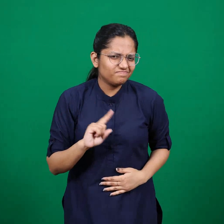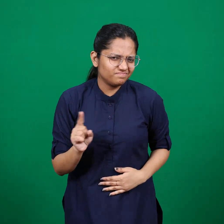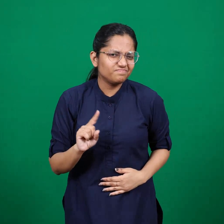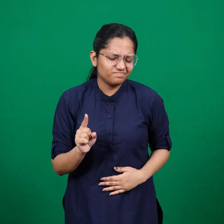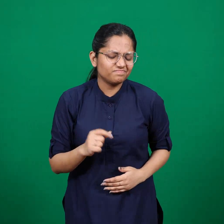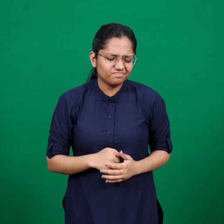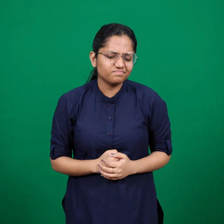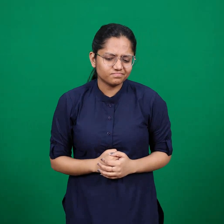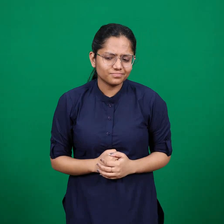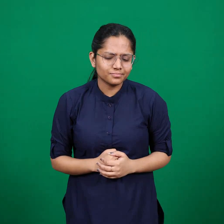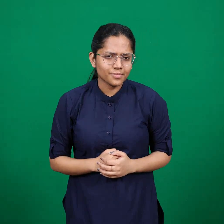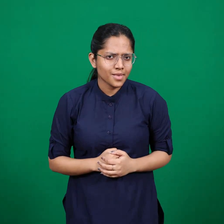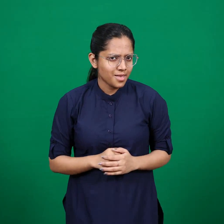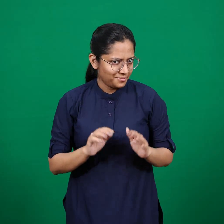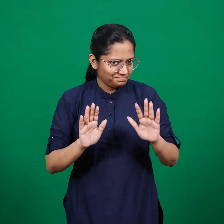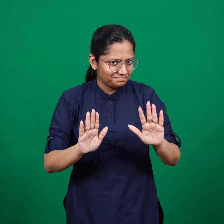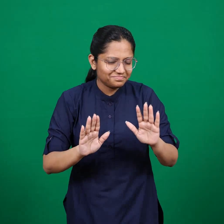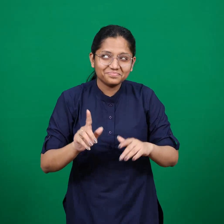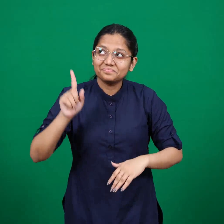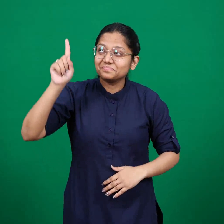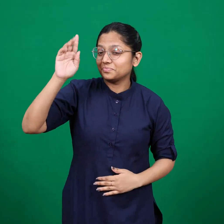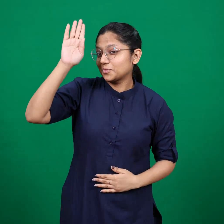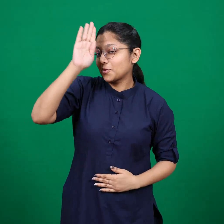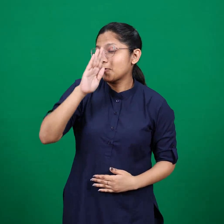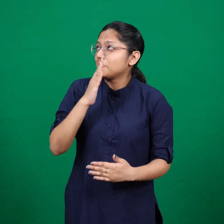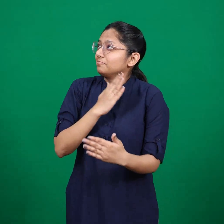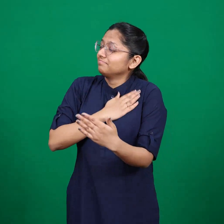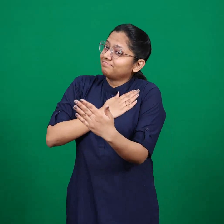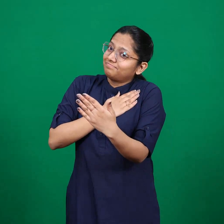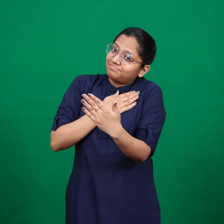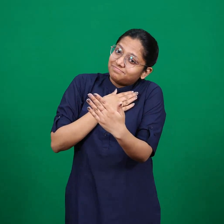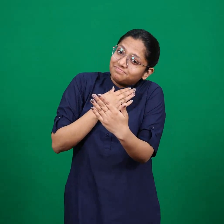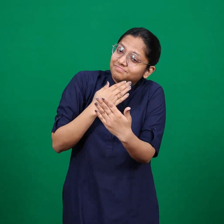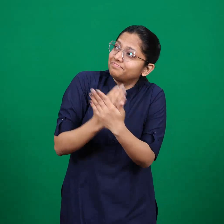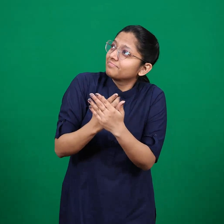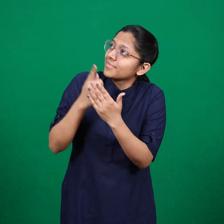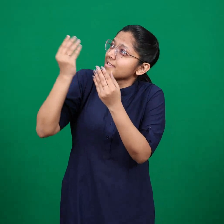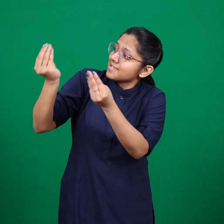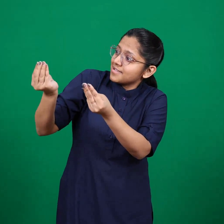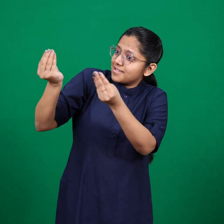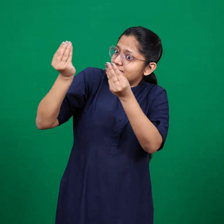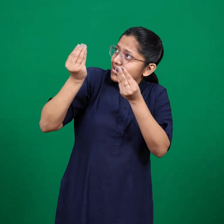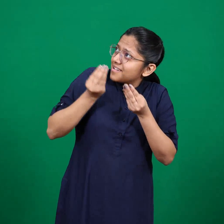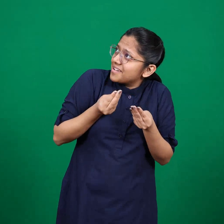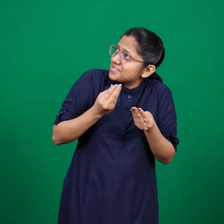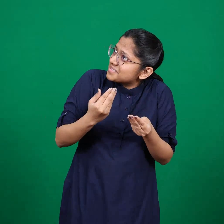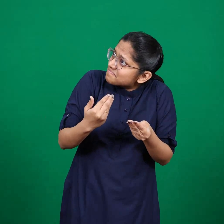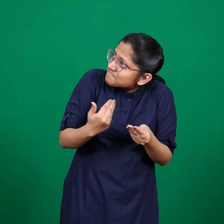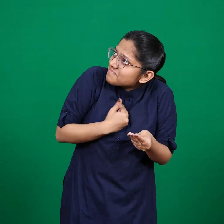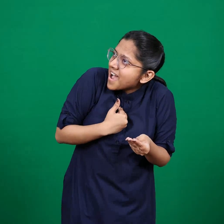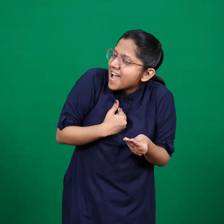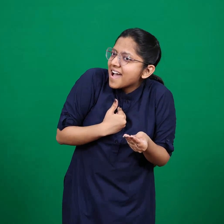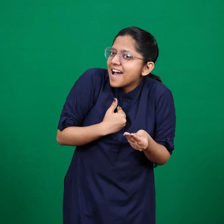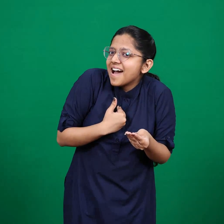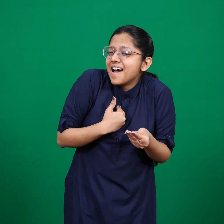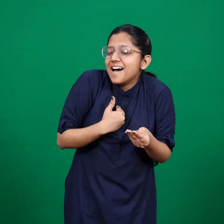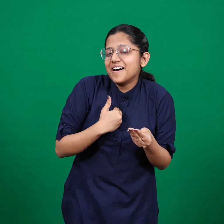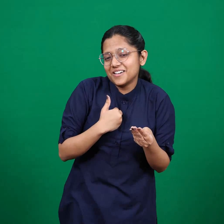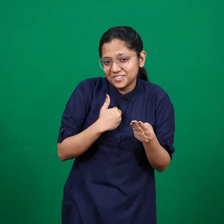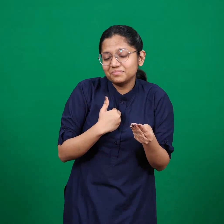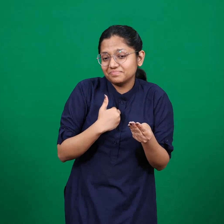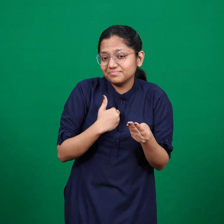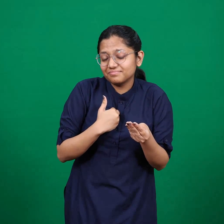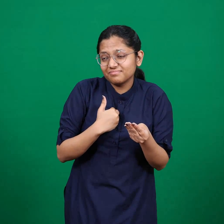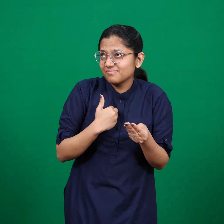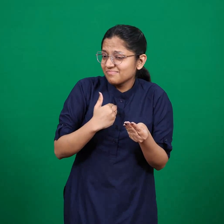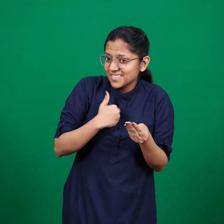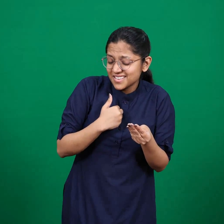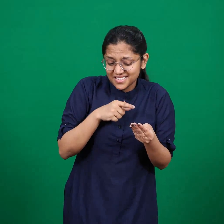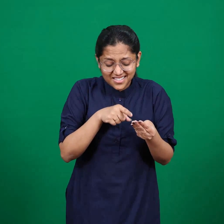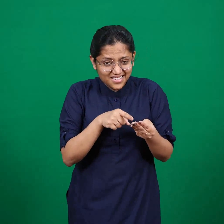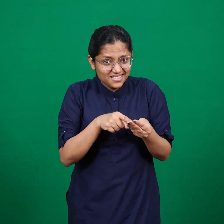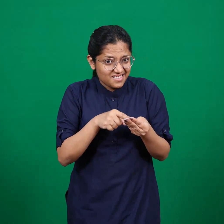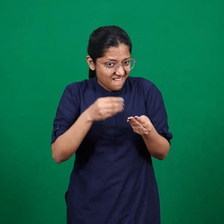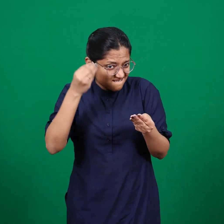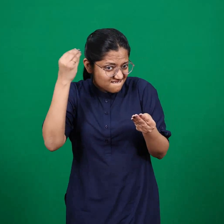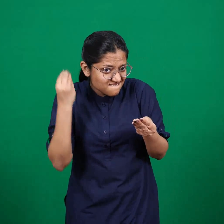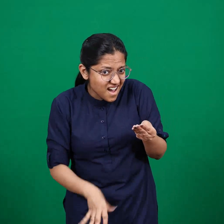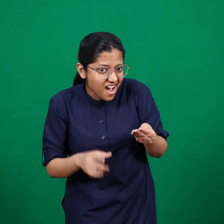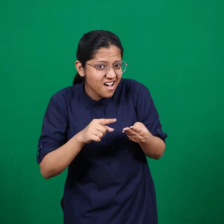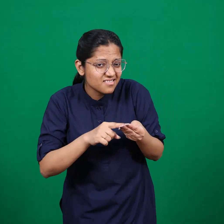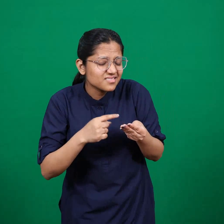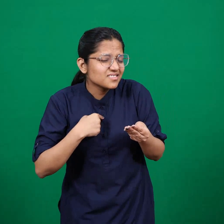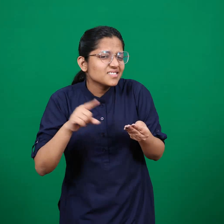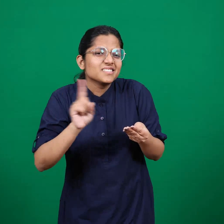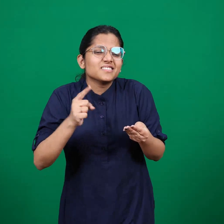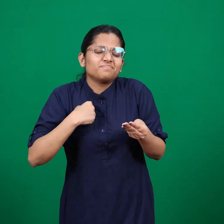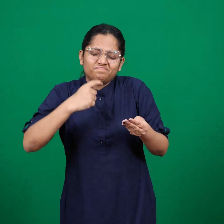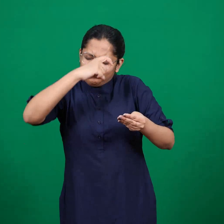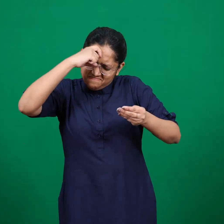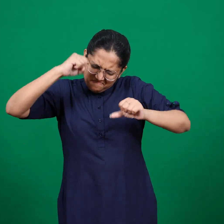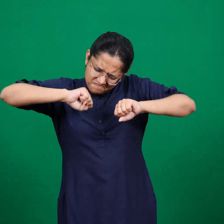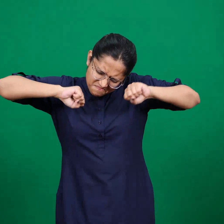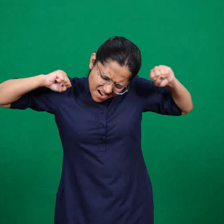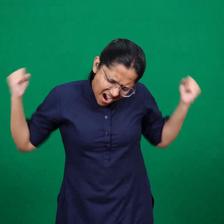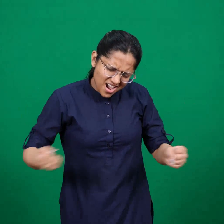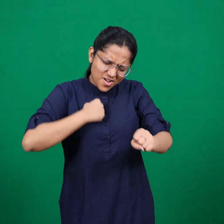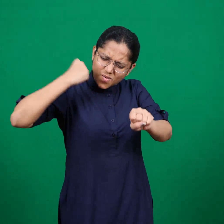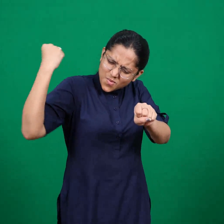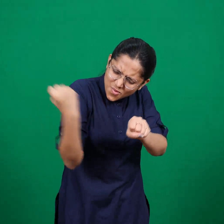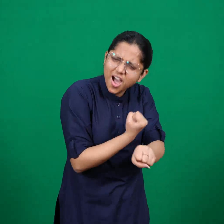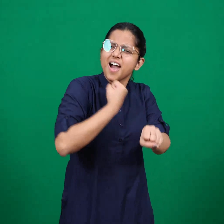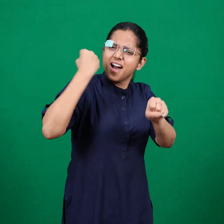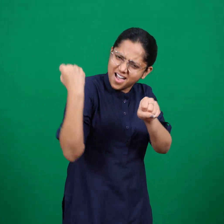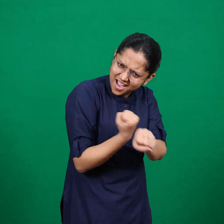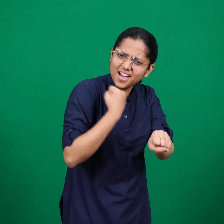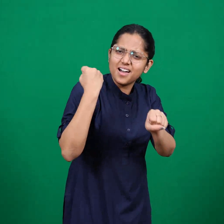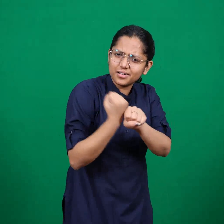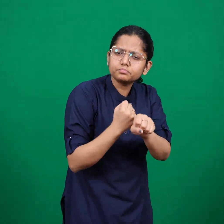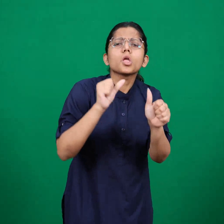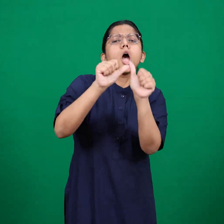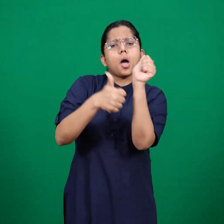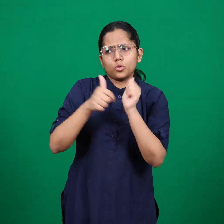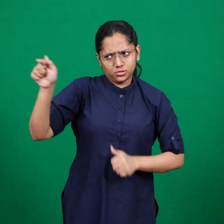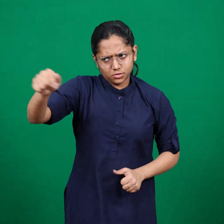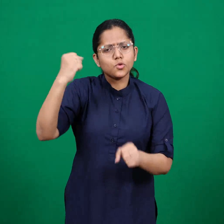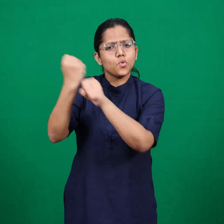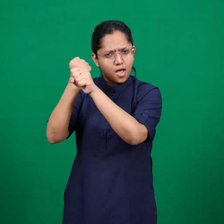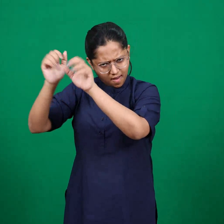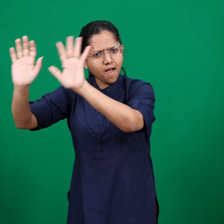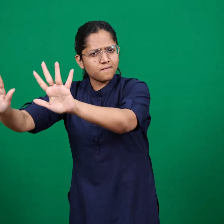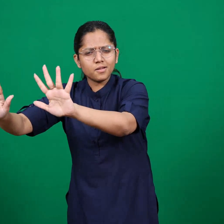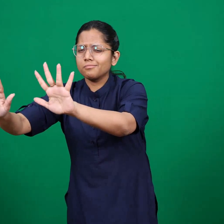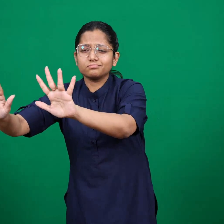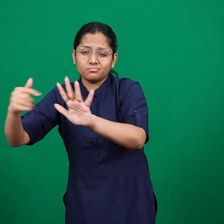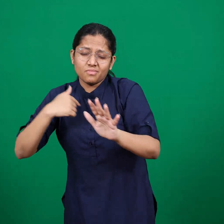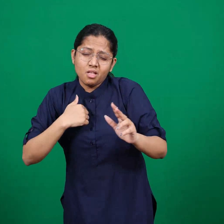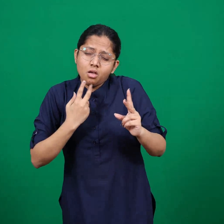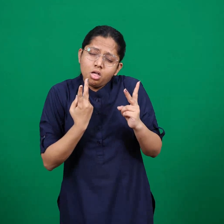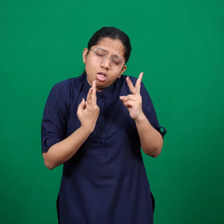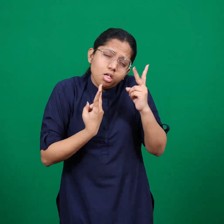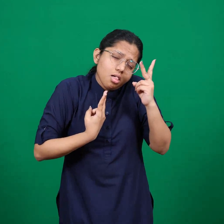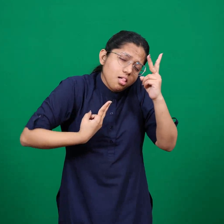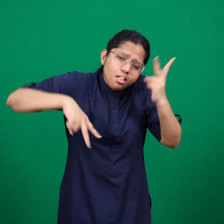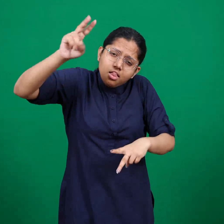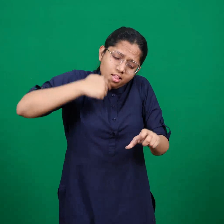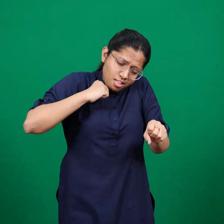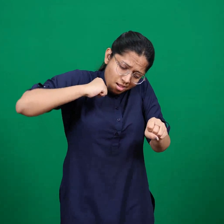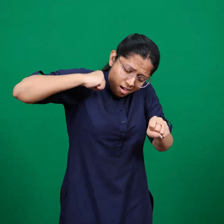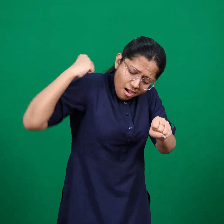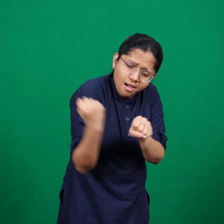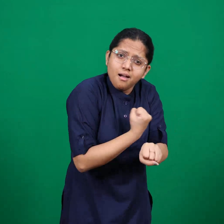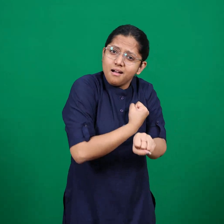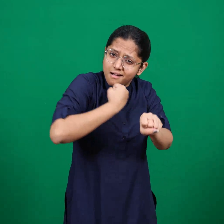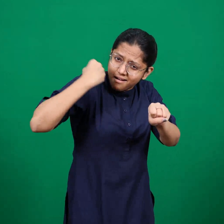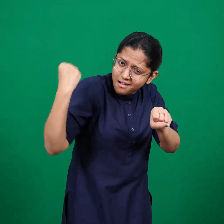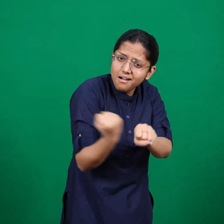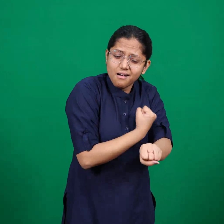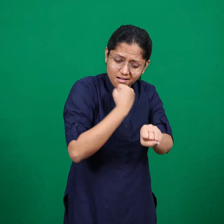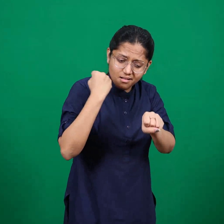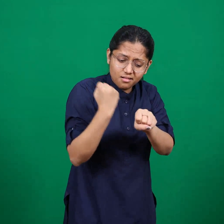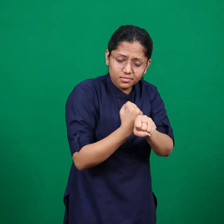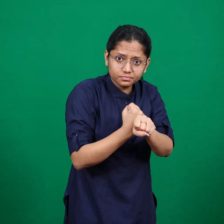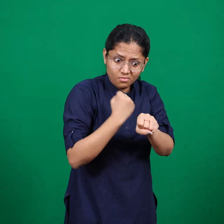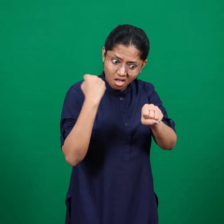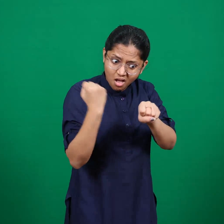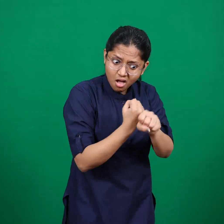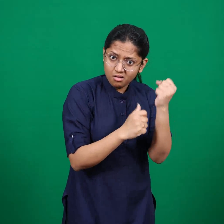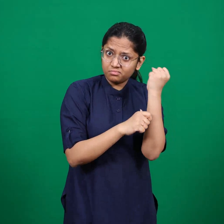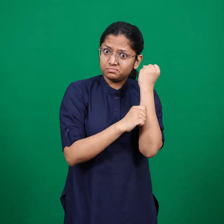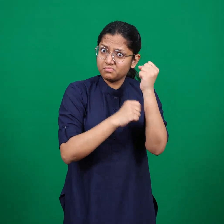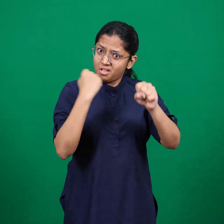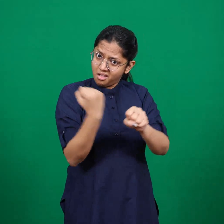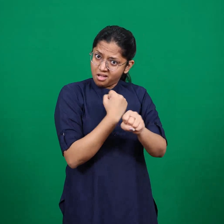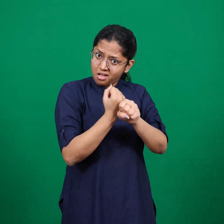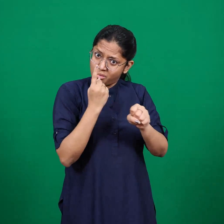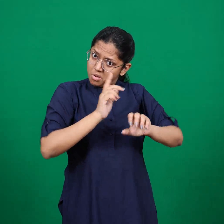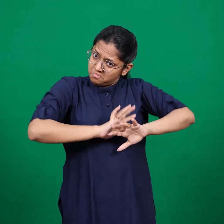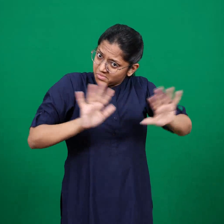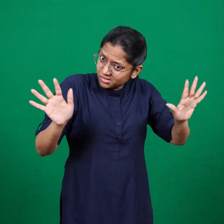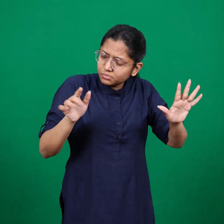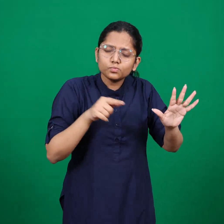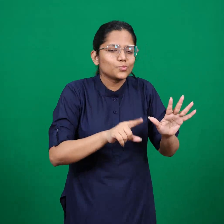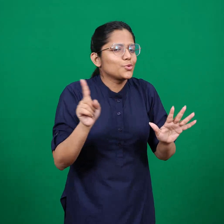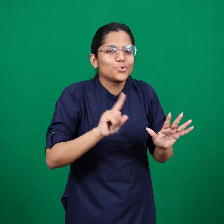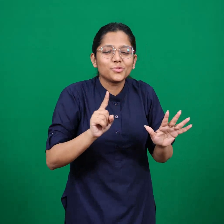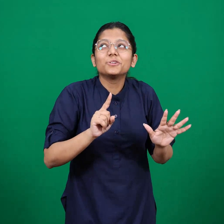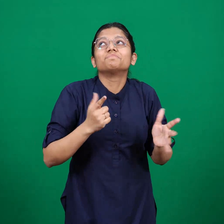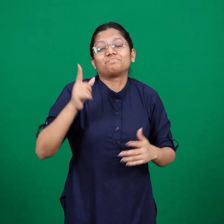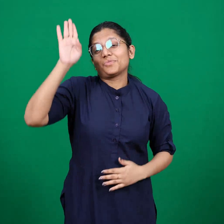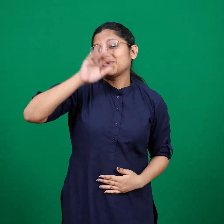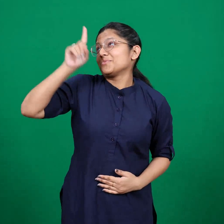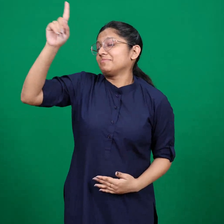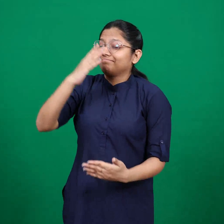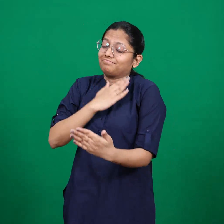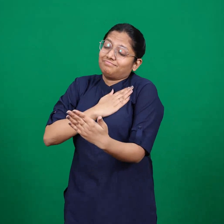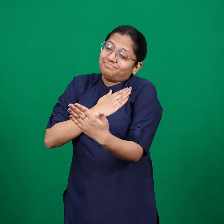But by the grace of God I am what I am, and His grace to me was not in vain.